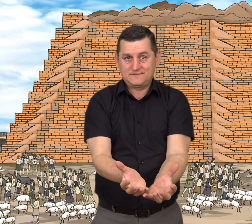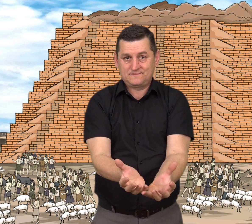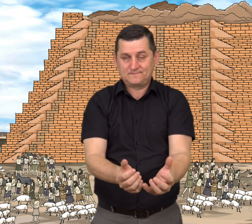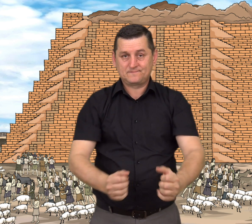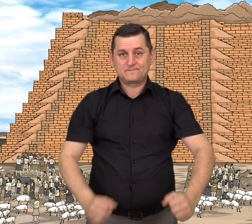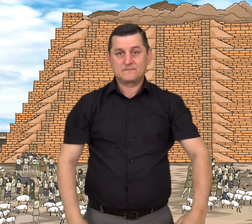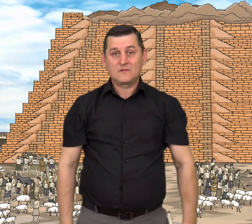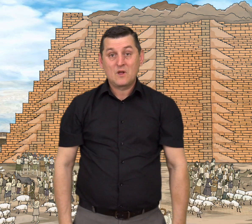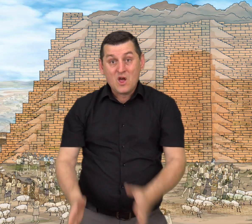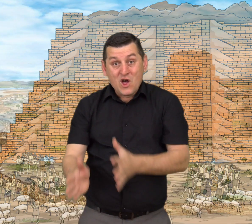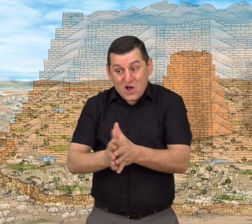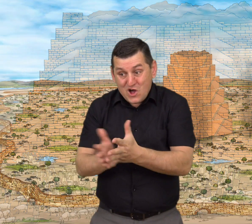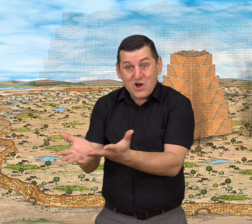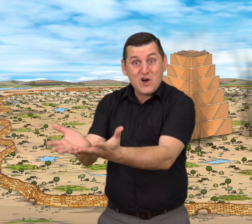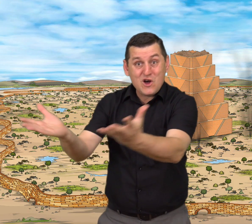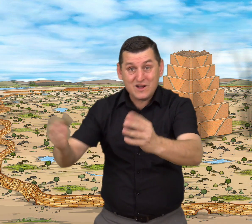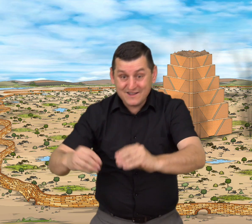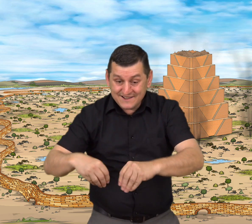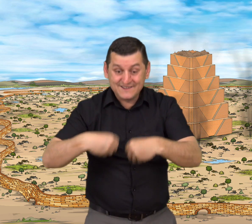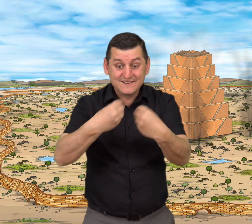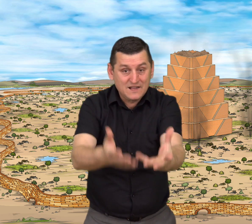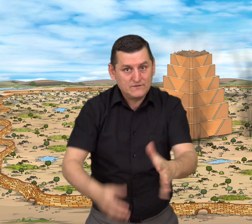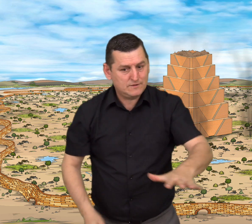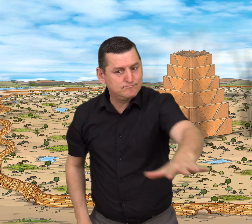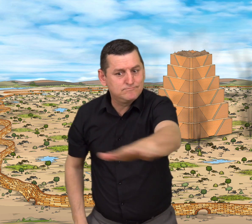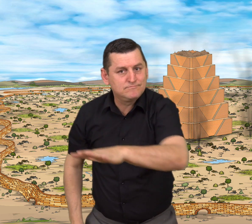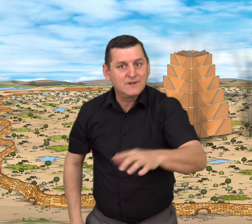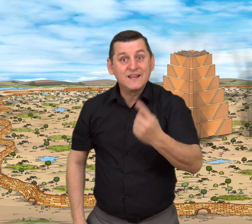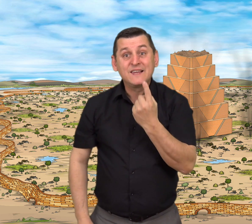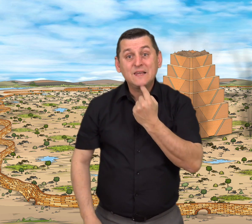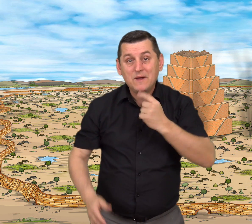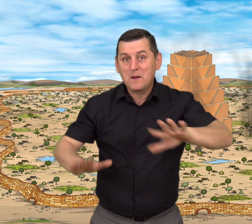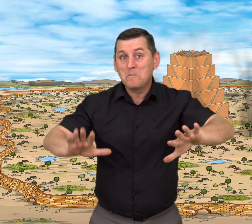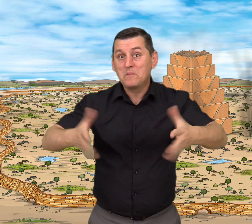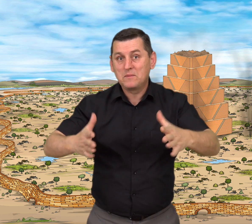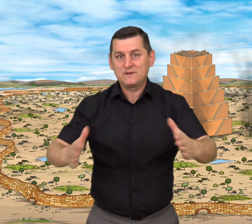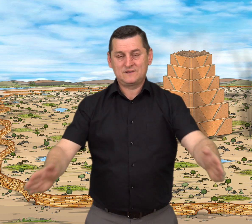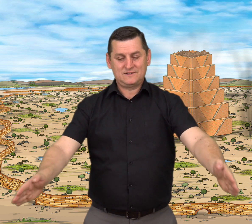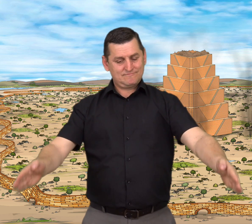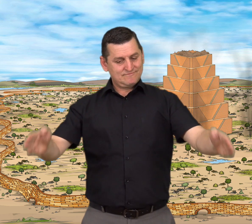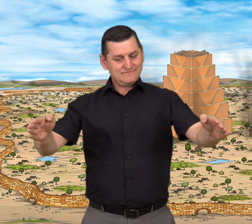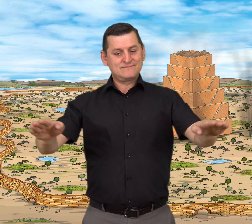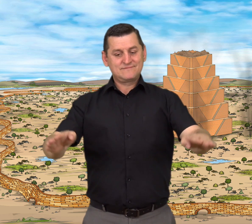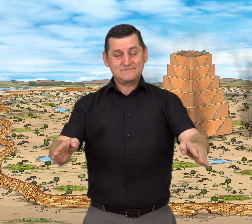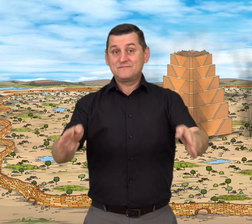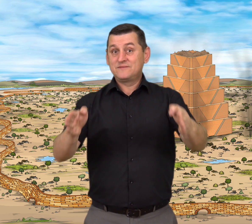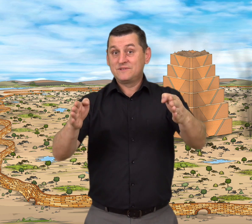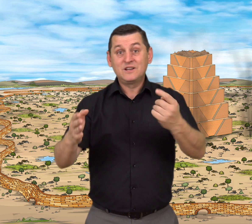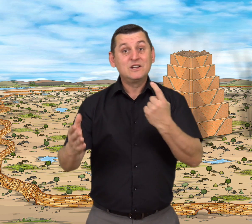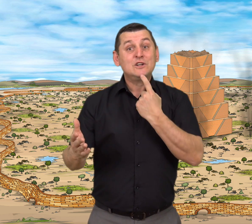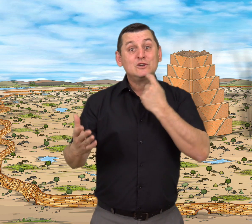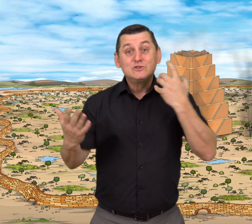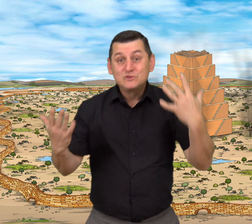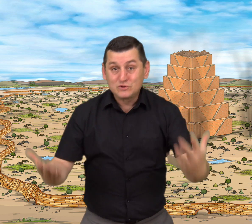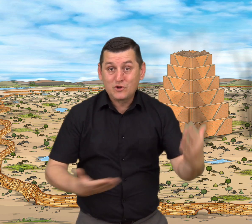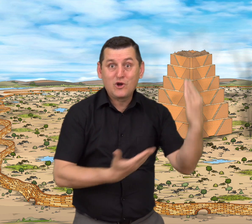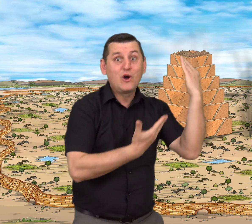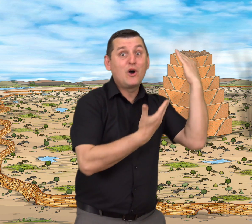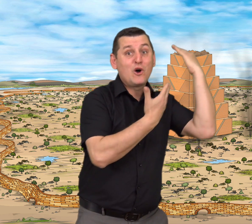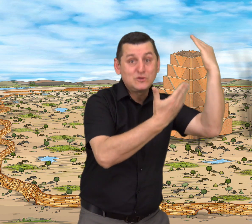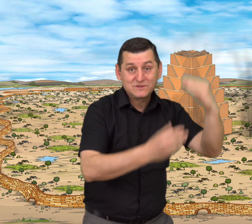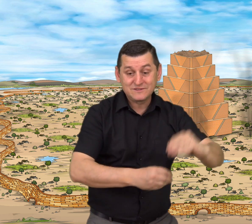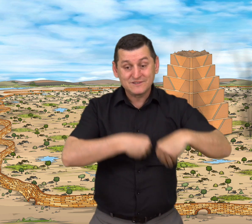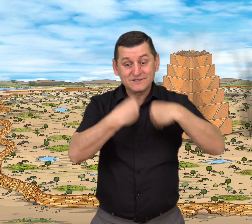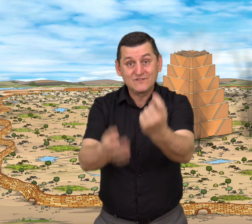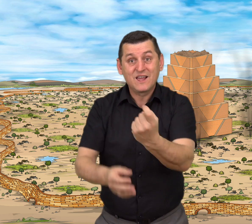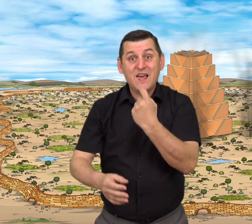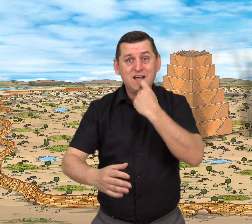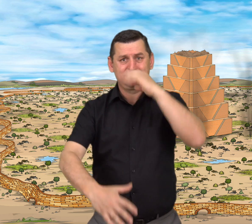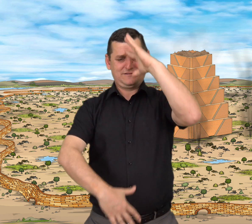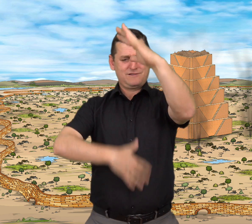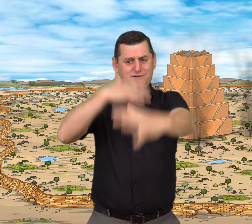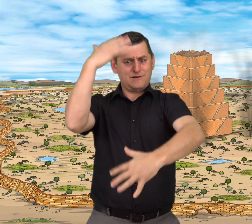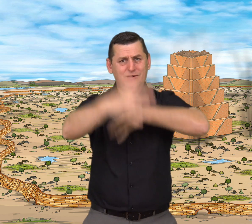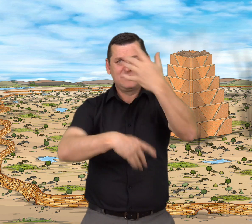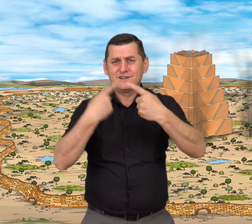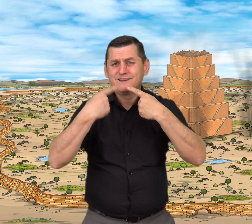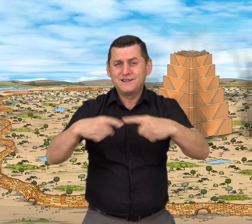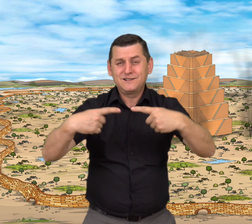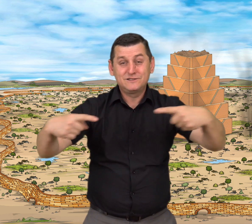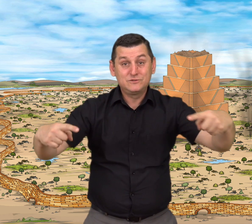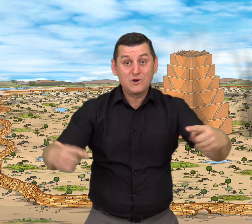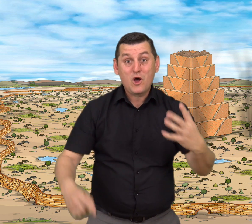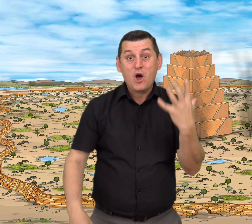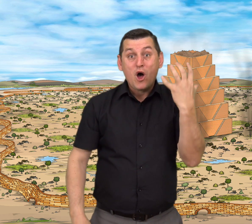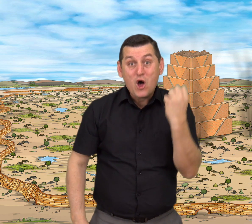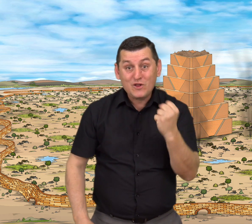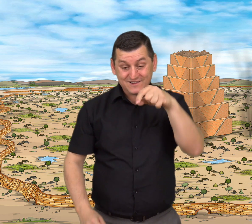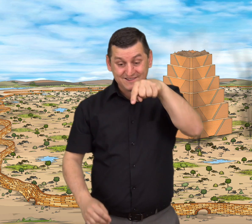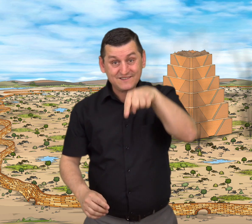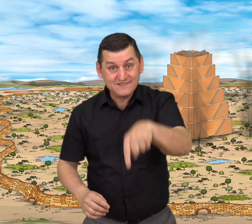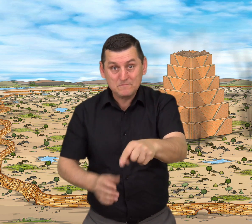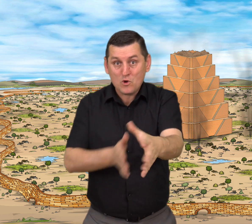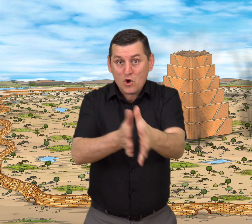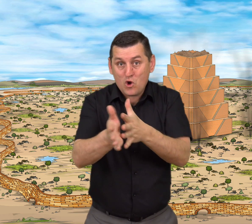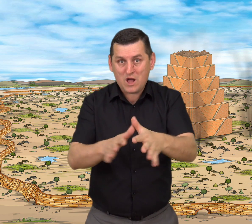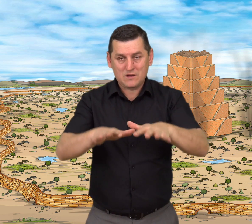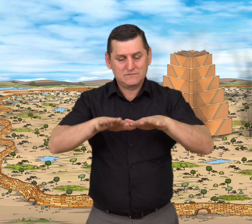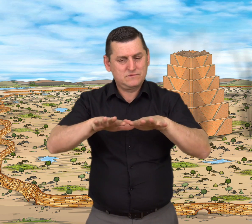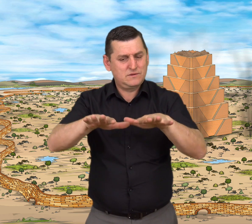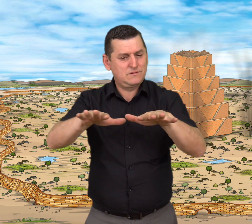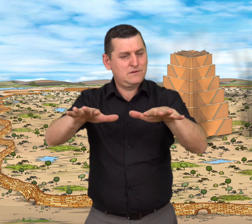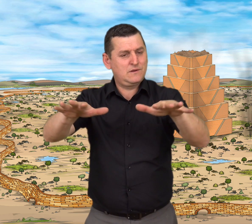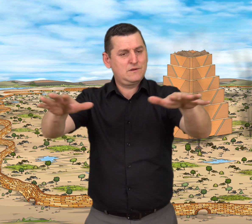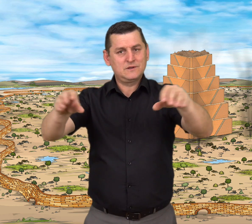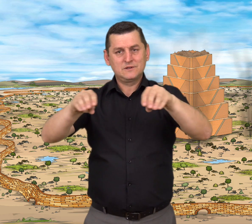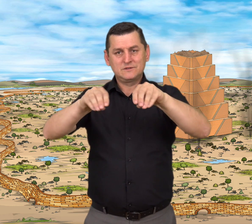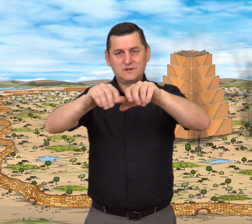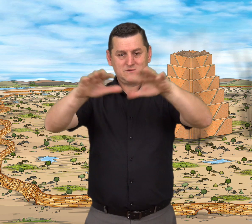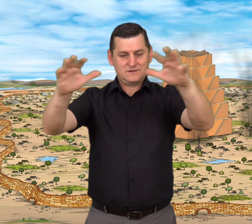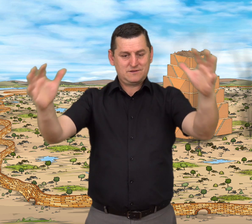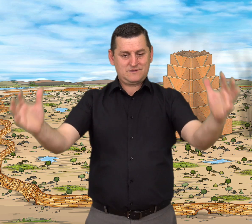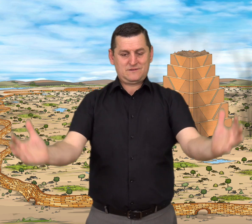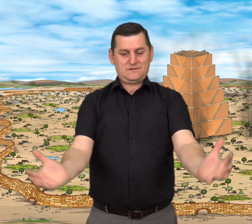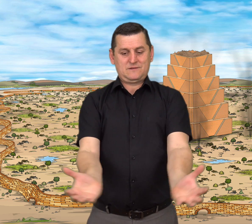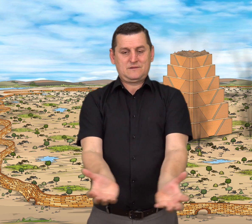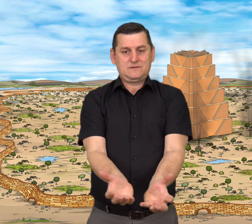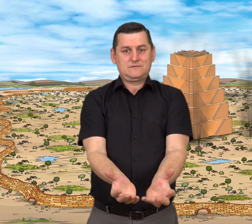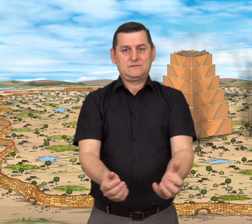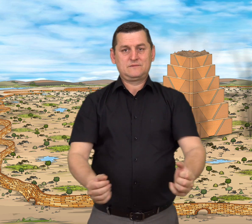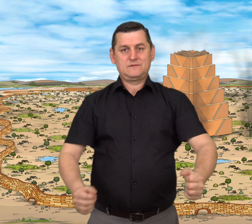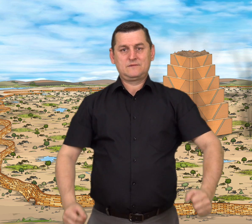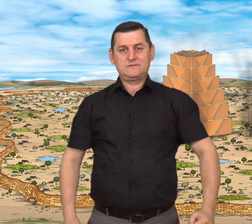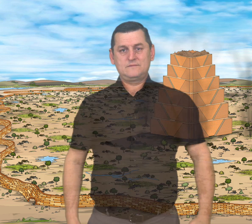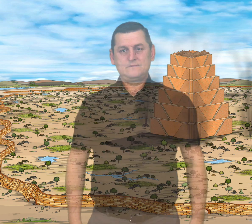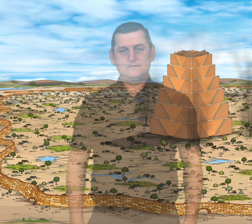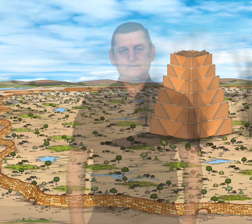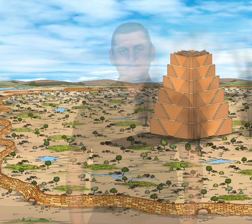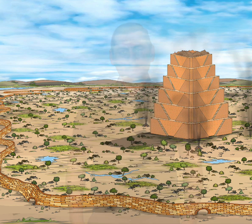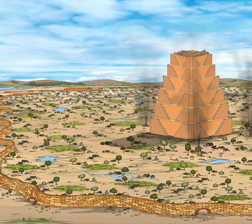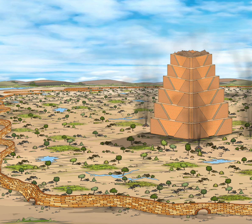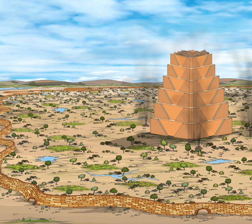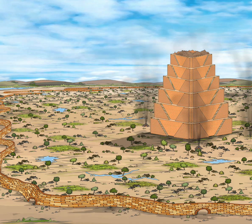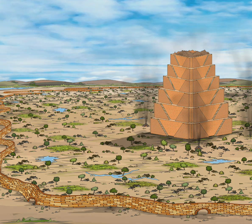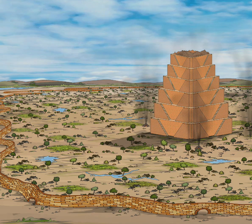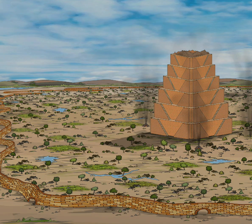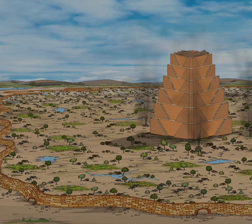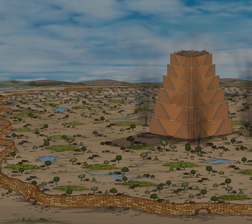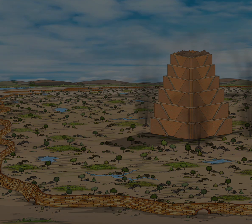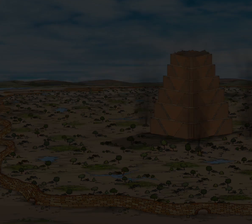That is why it is called Babel, for there the LORD confused the language of the whole world, and from that place the LORD scattered them over the face of all the earth.